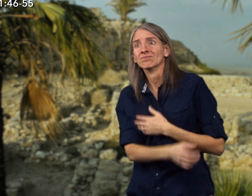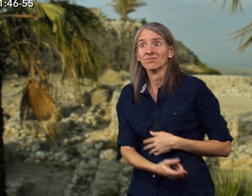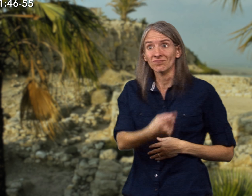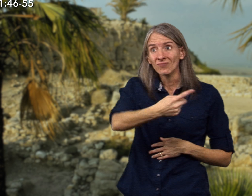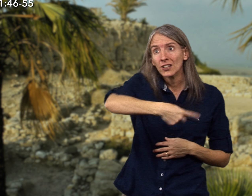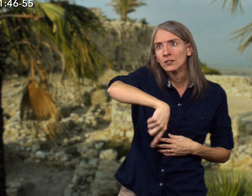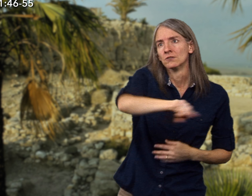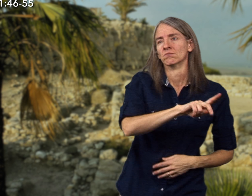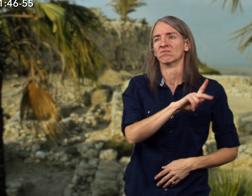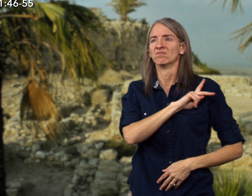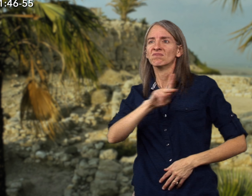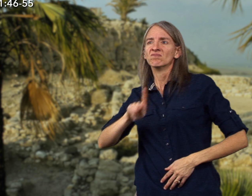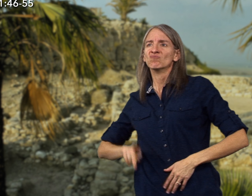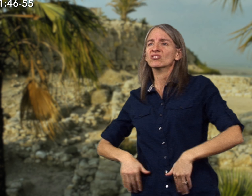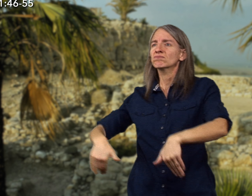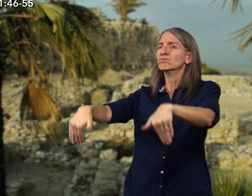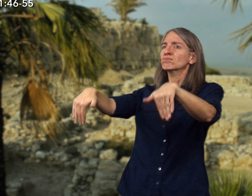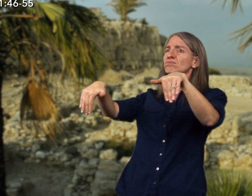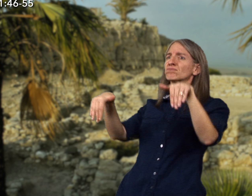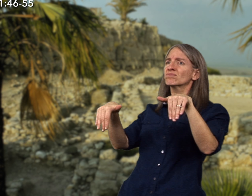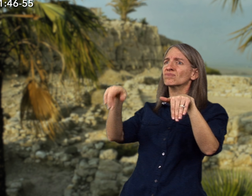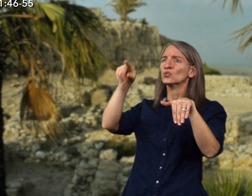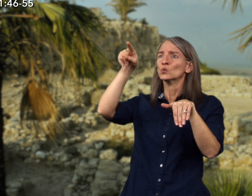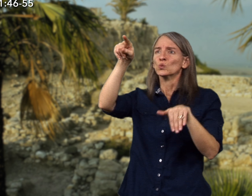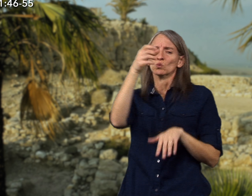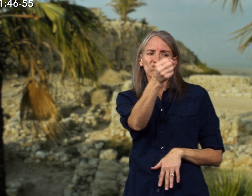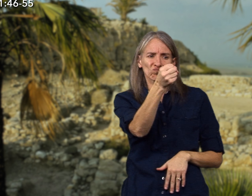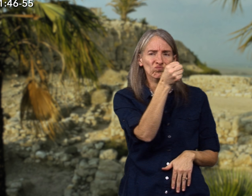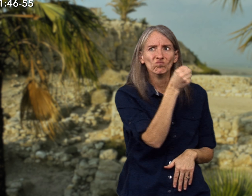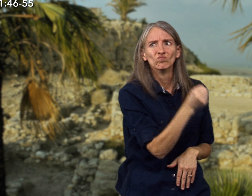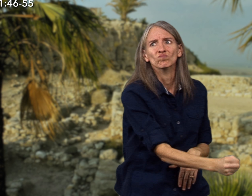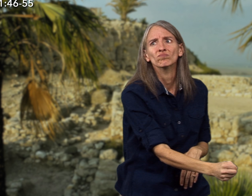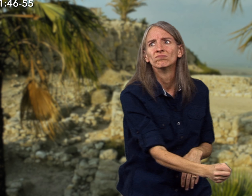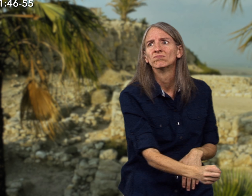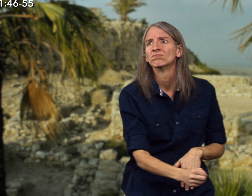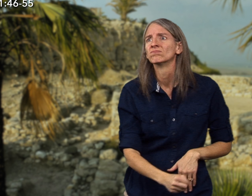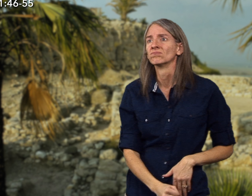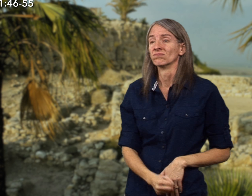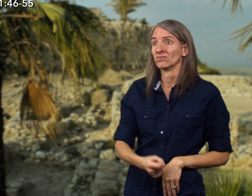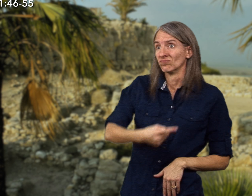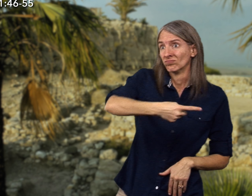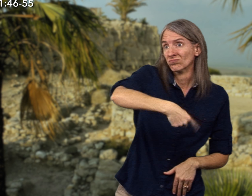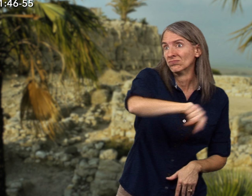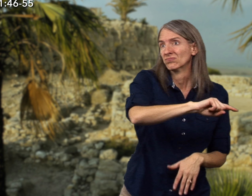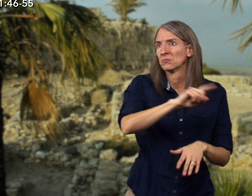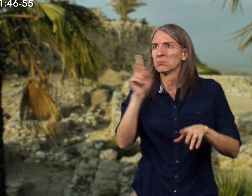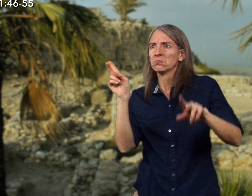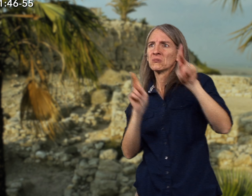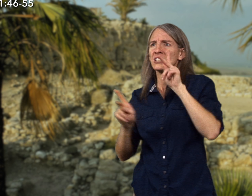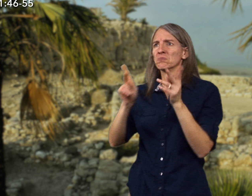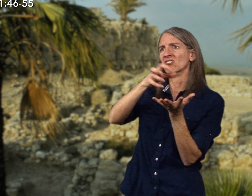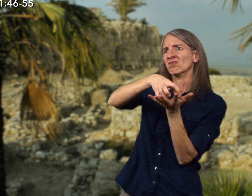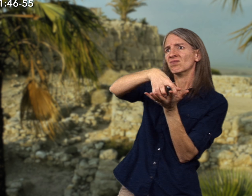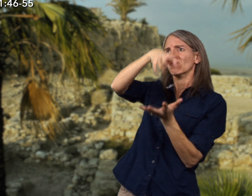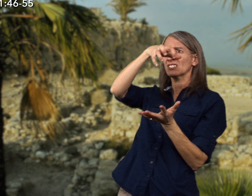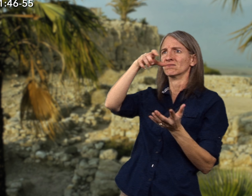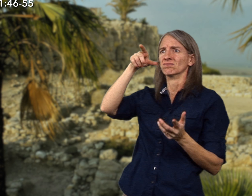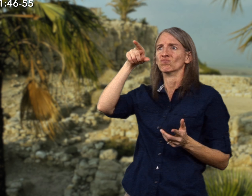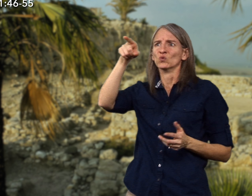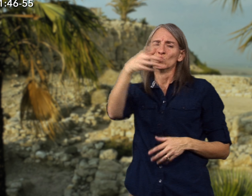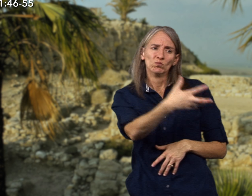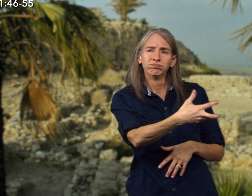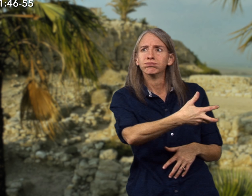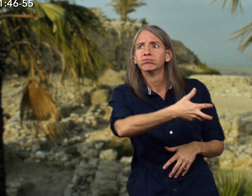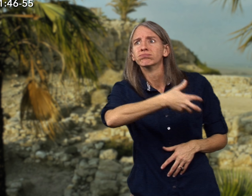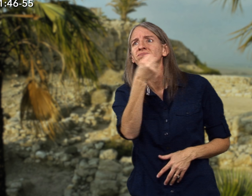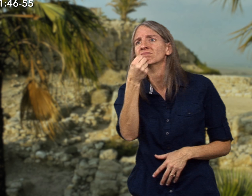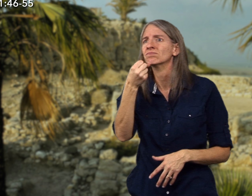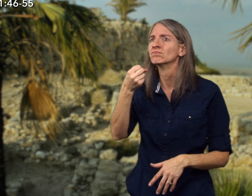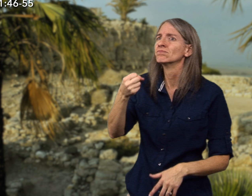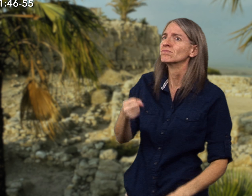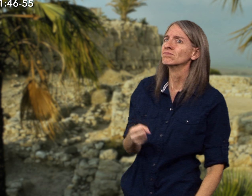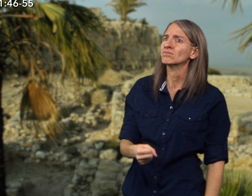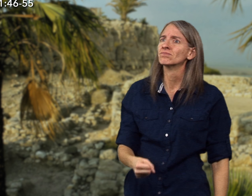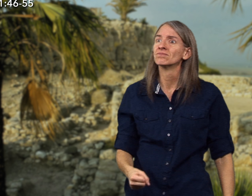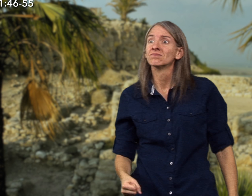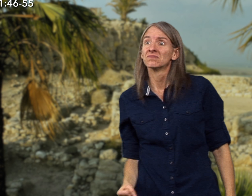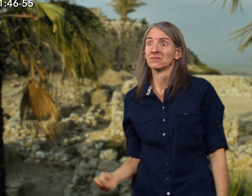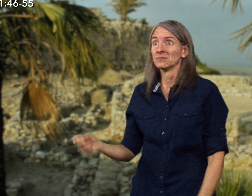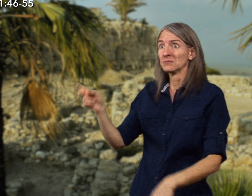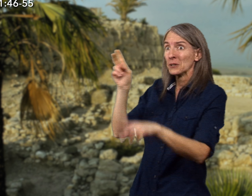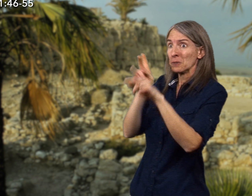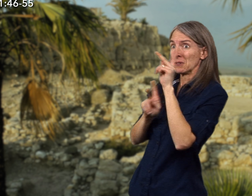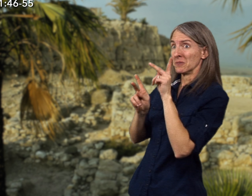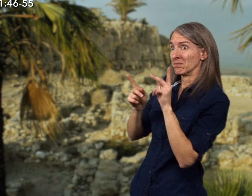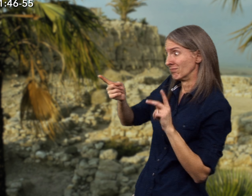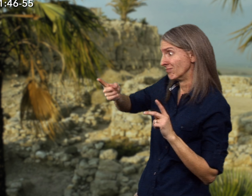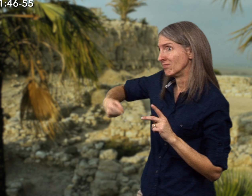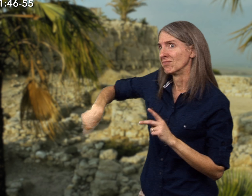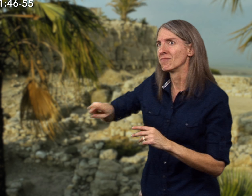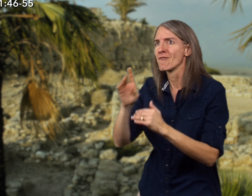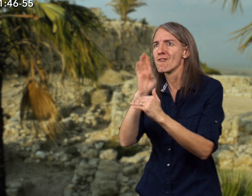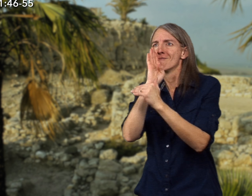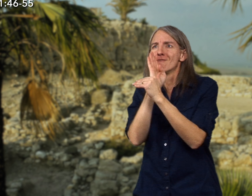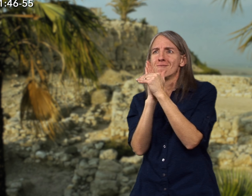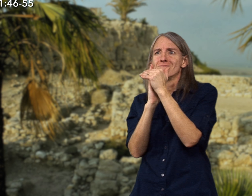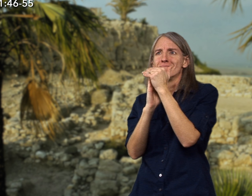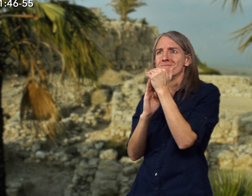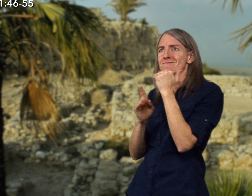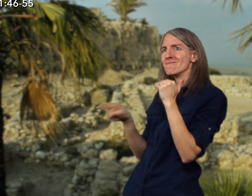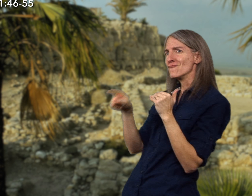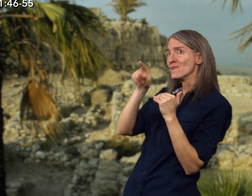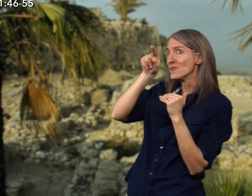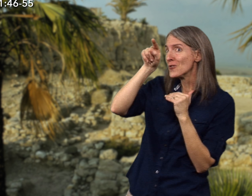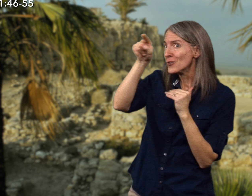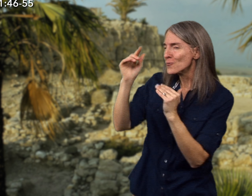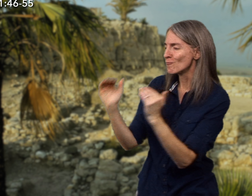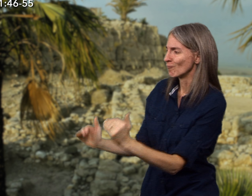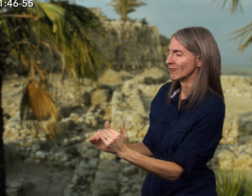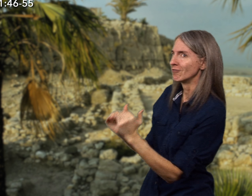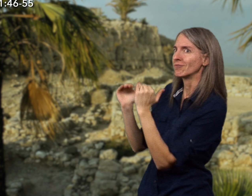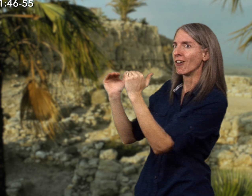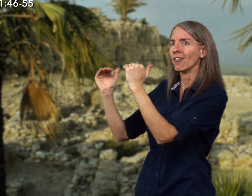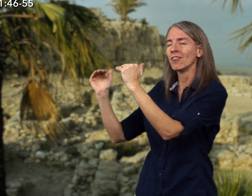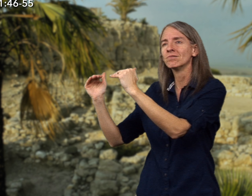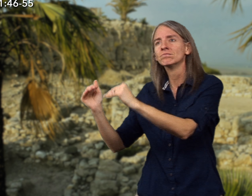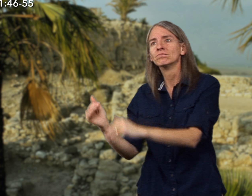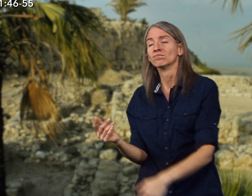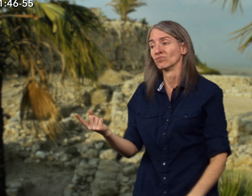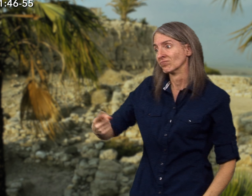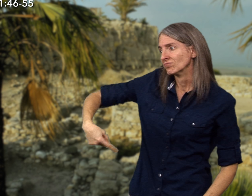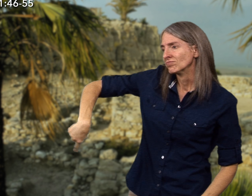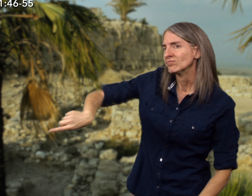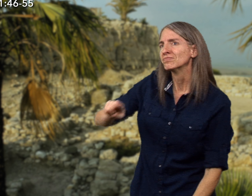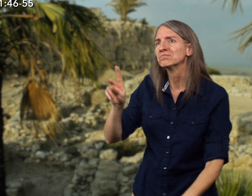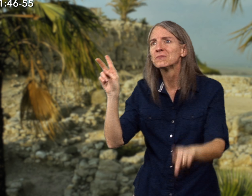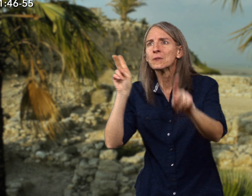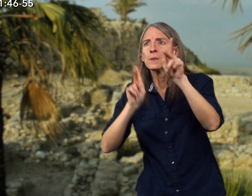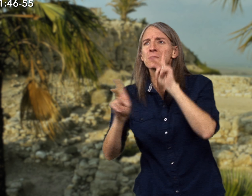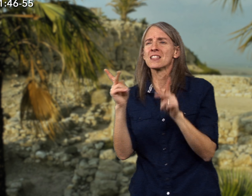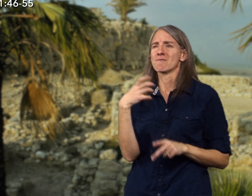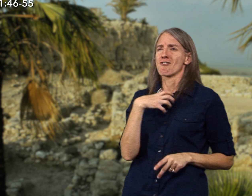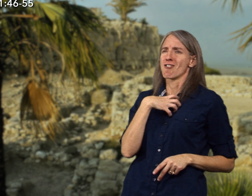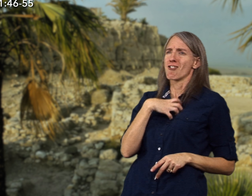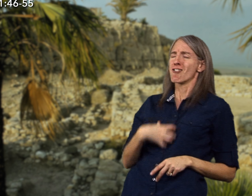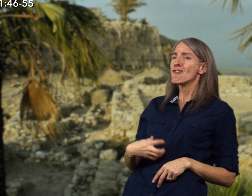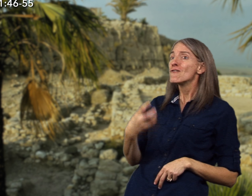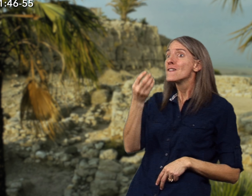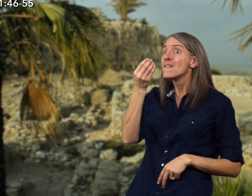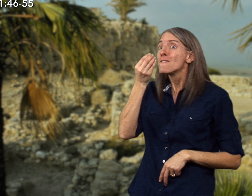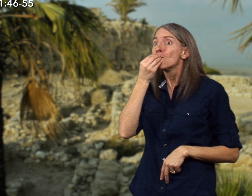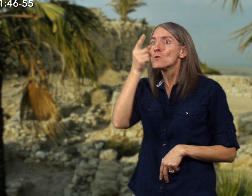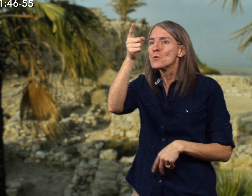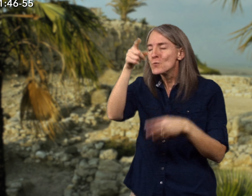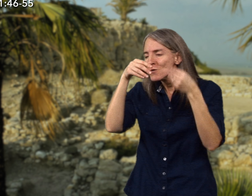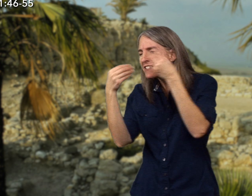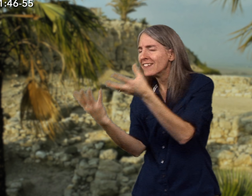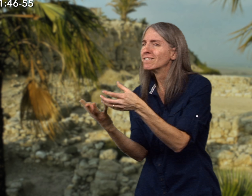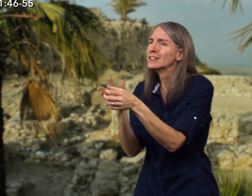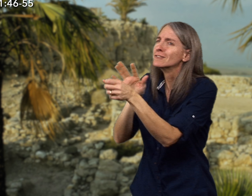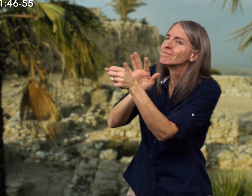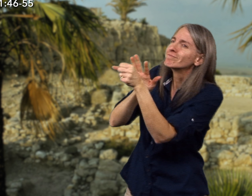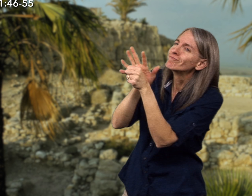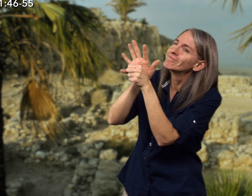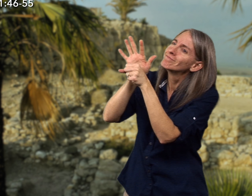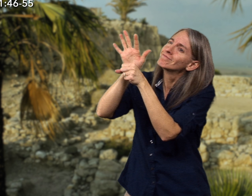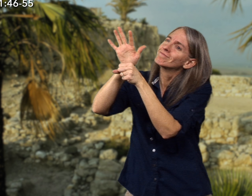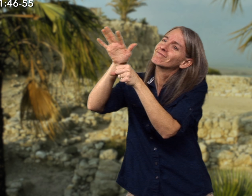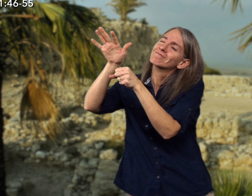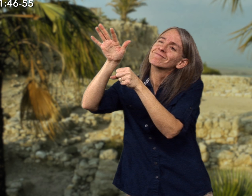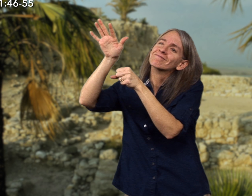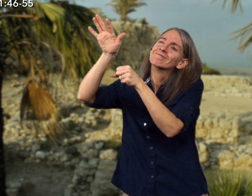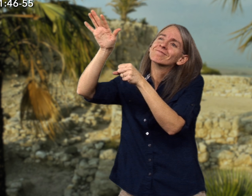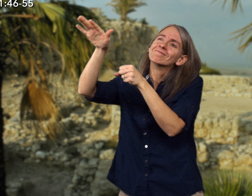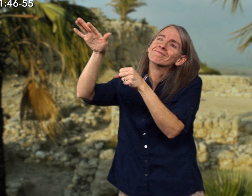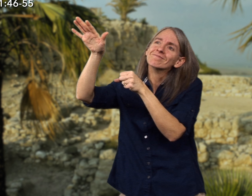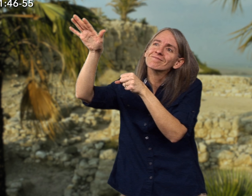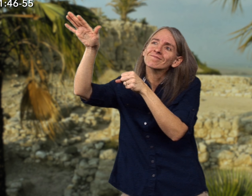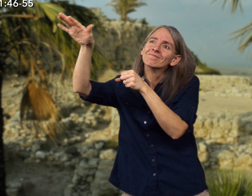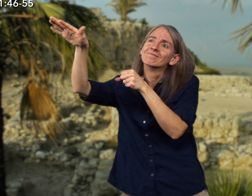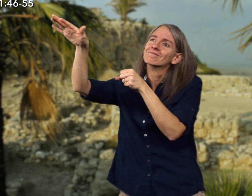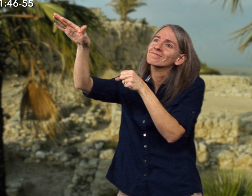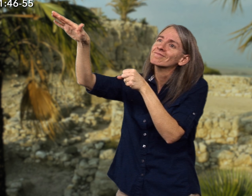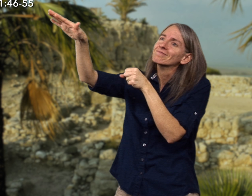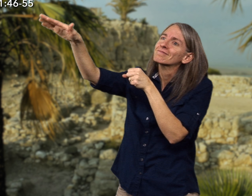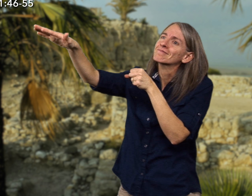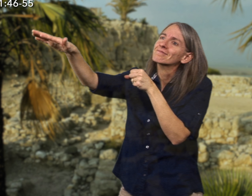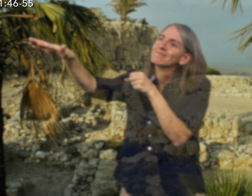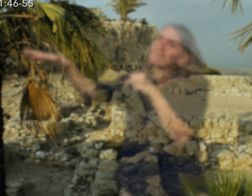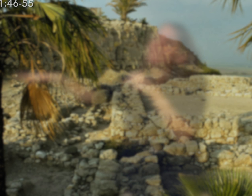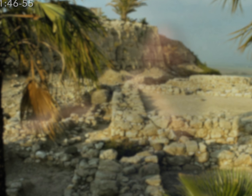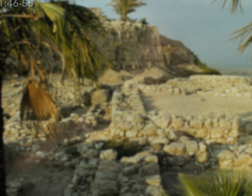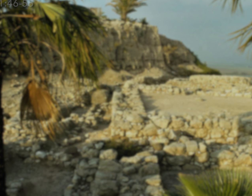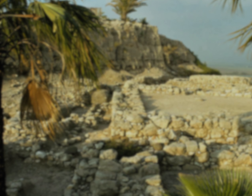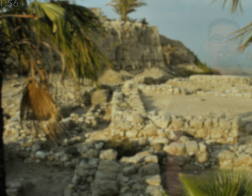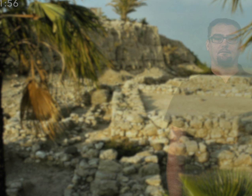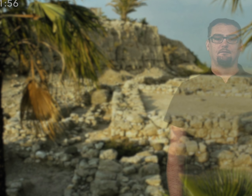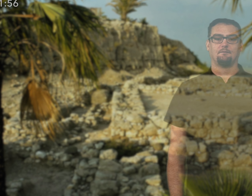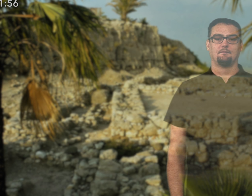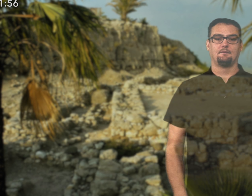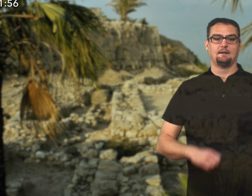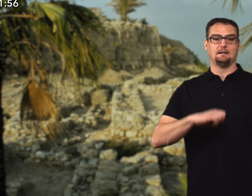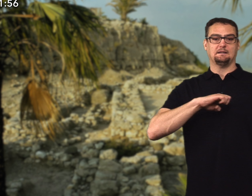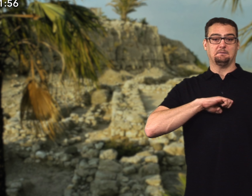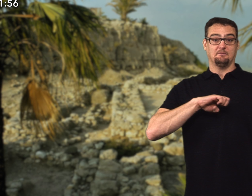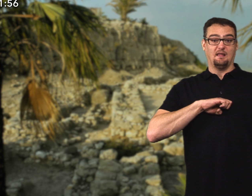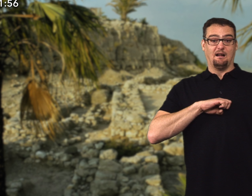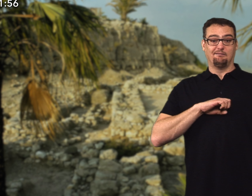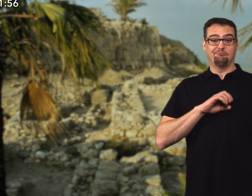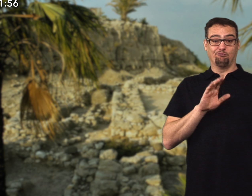He has helped His servant Israel, remembering to be merciful, as He promised to our fathers, to Abraham and his descendants forever.”